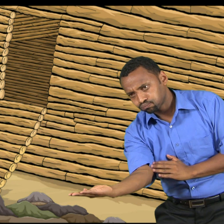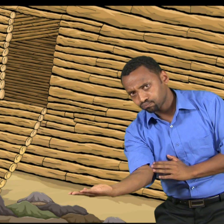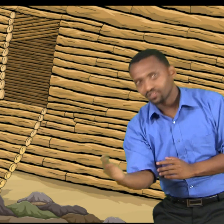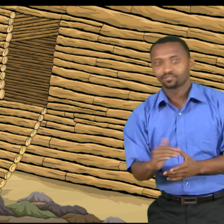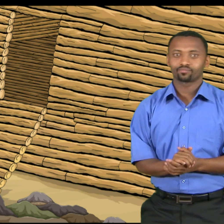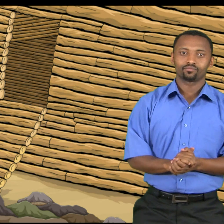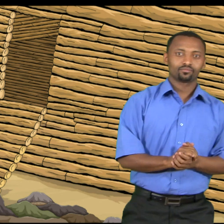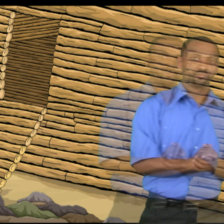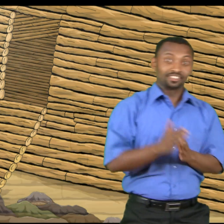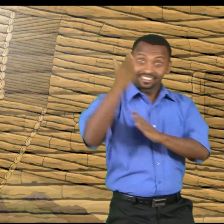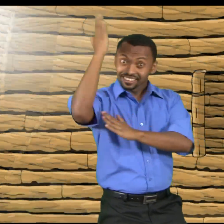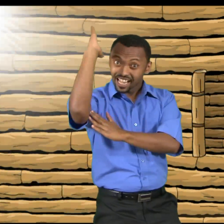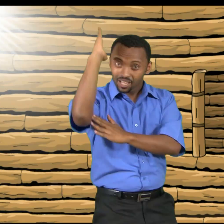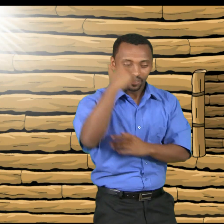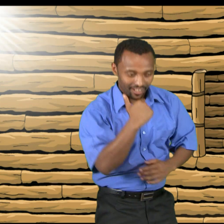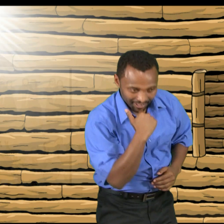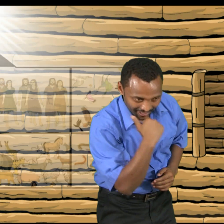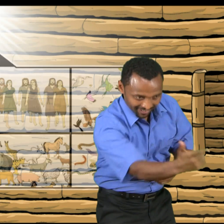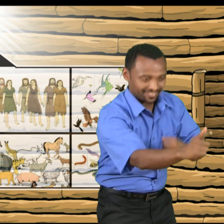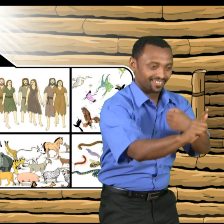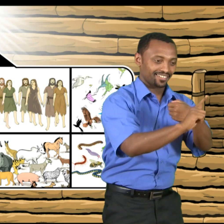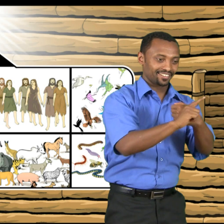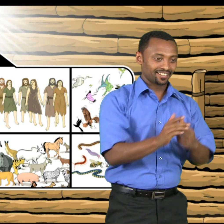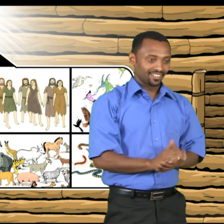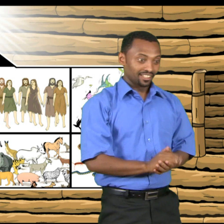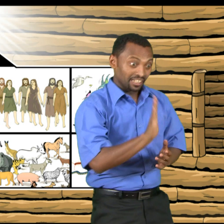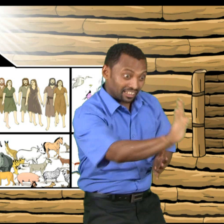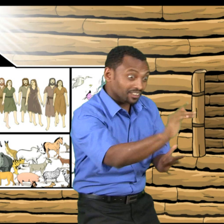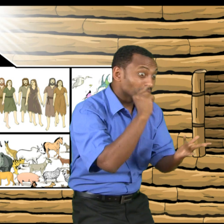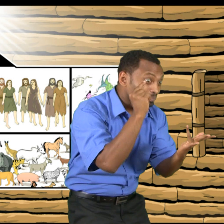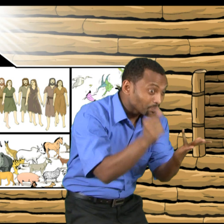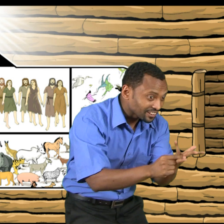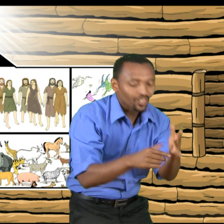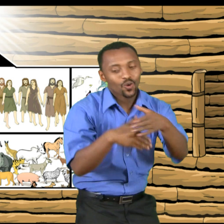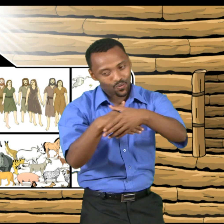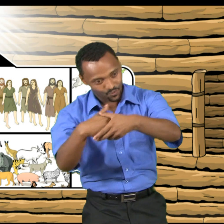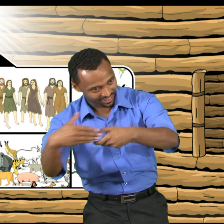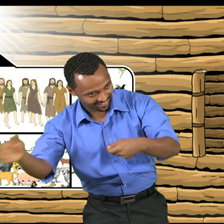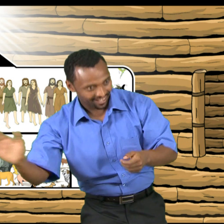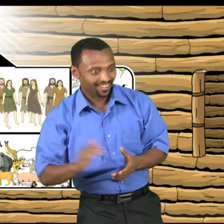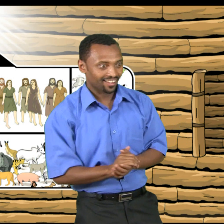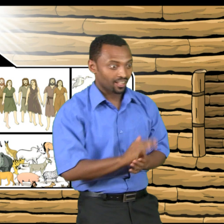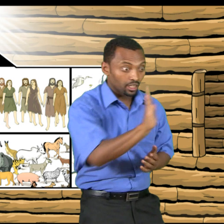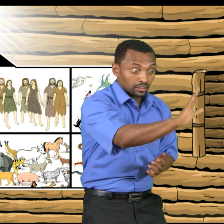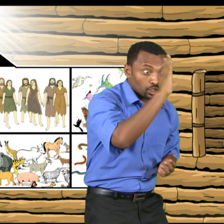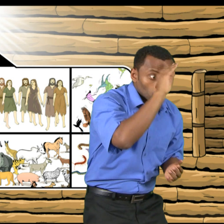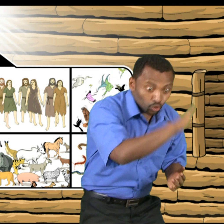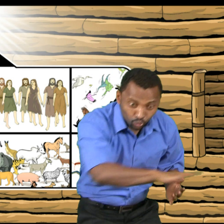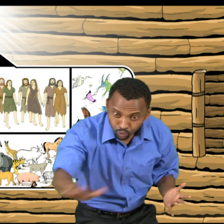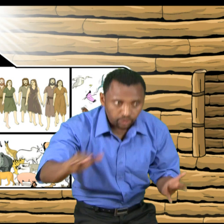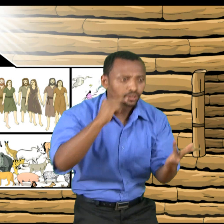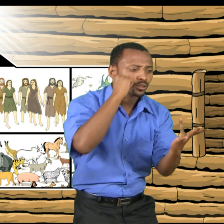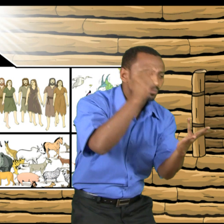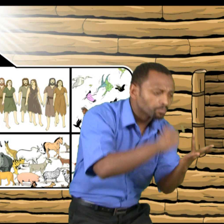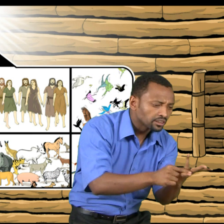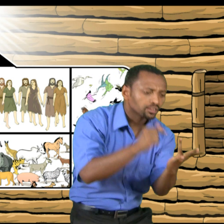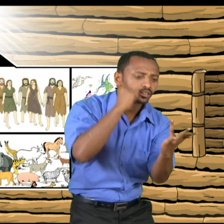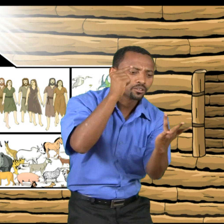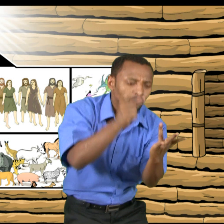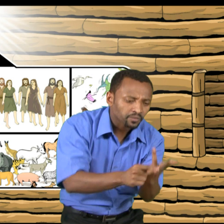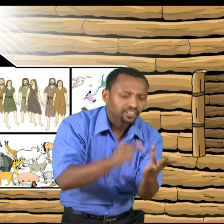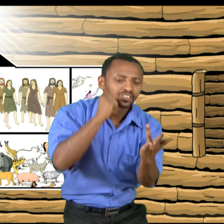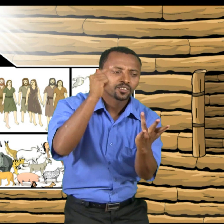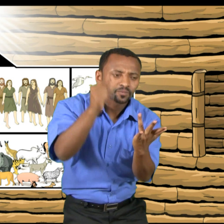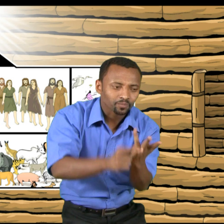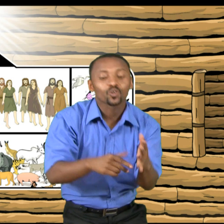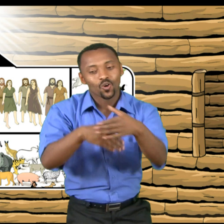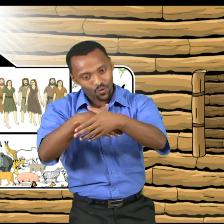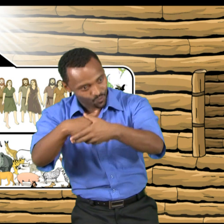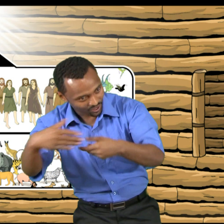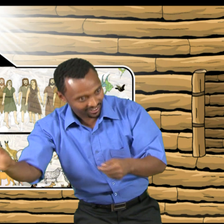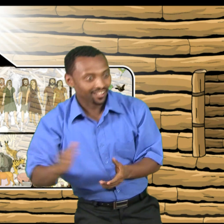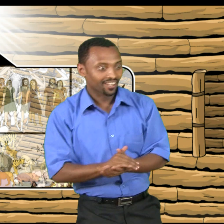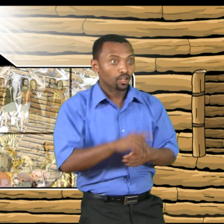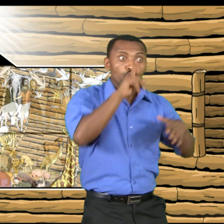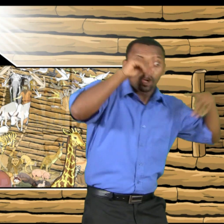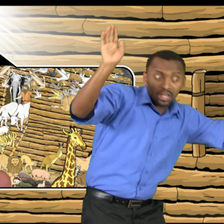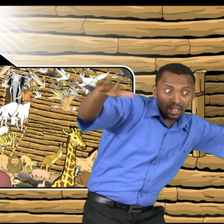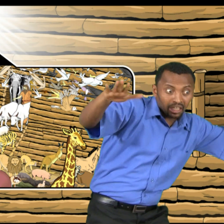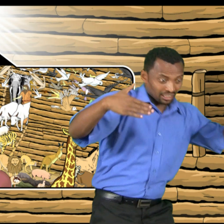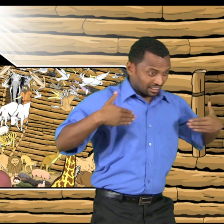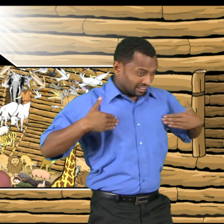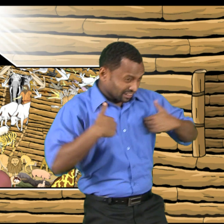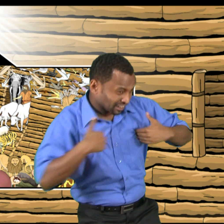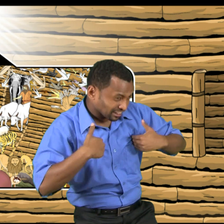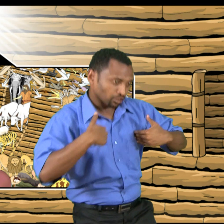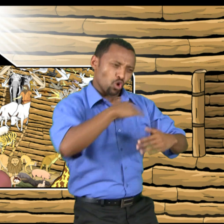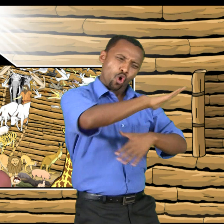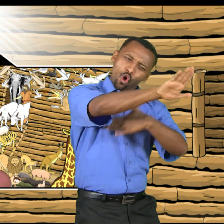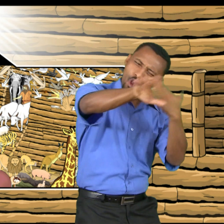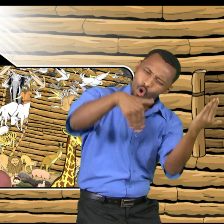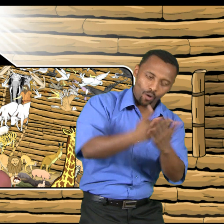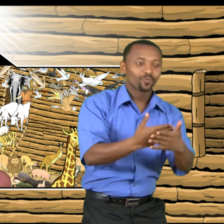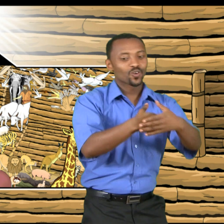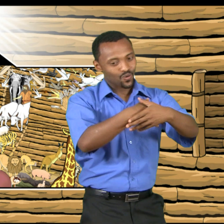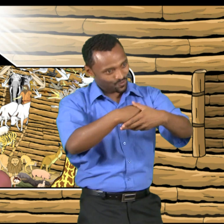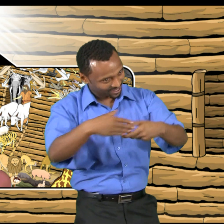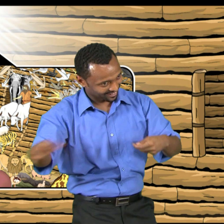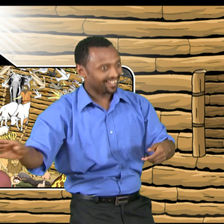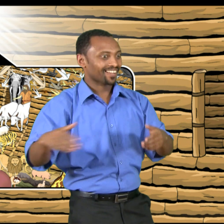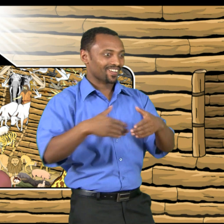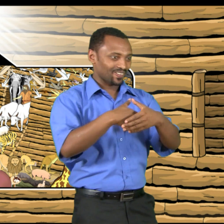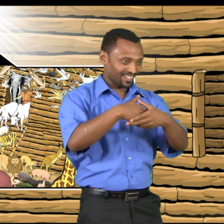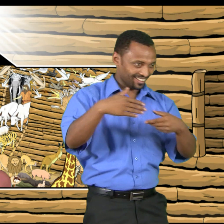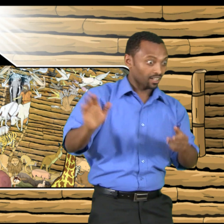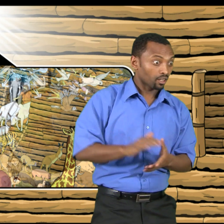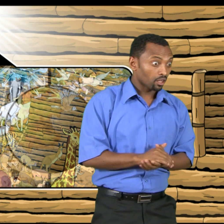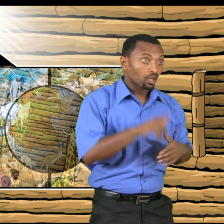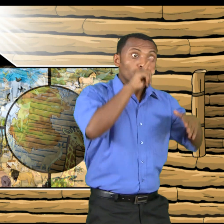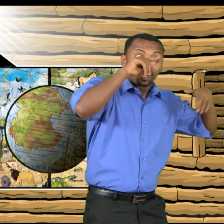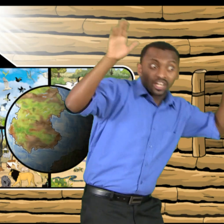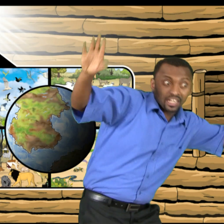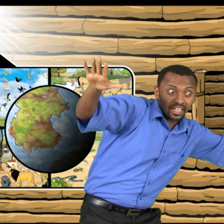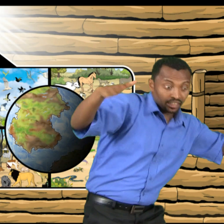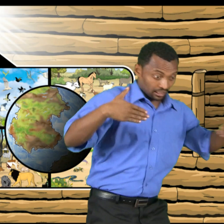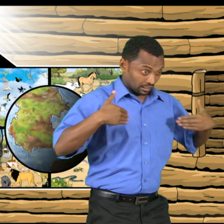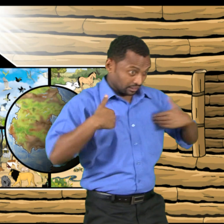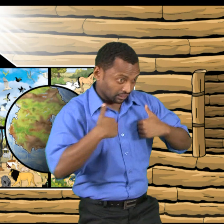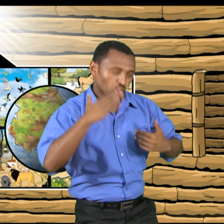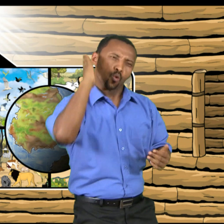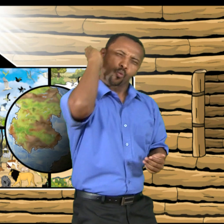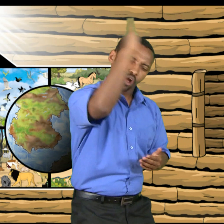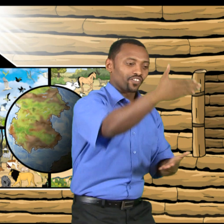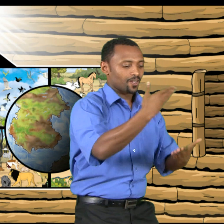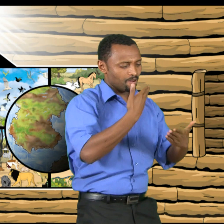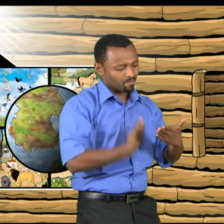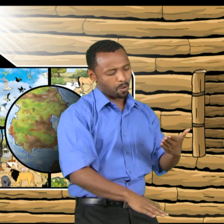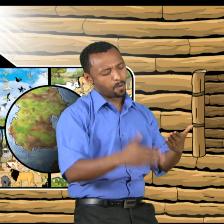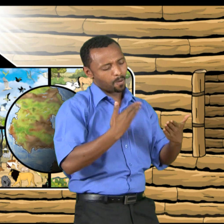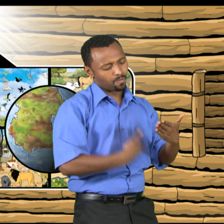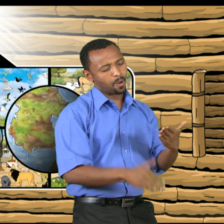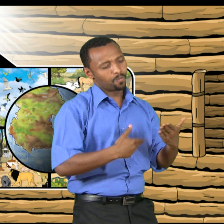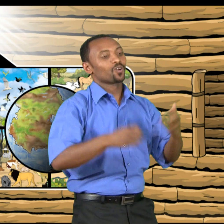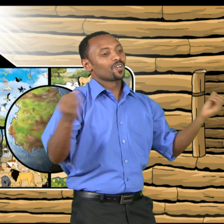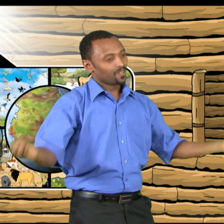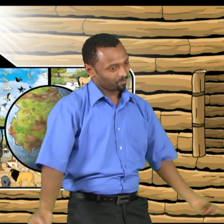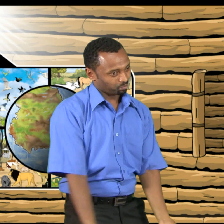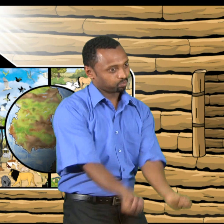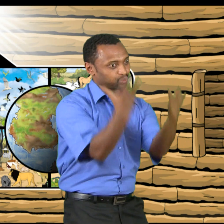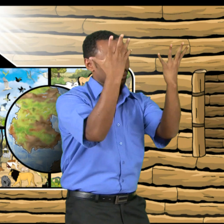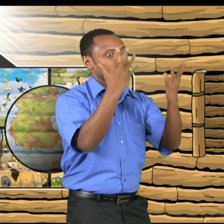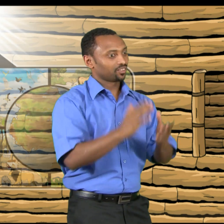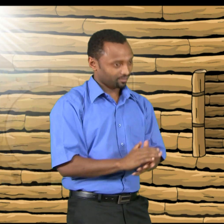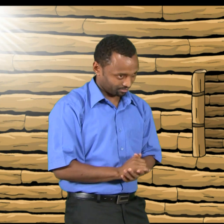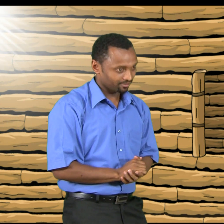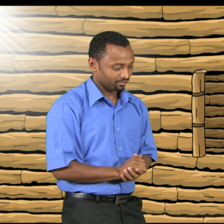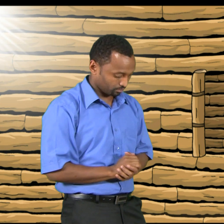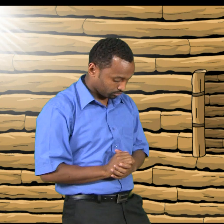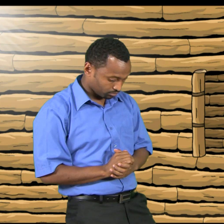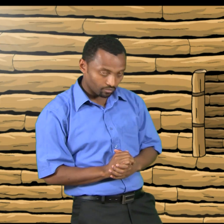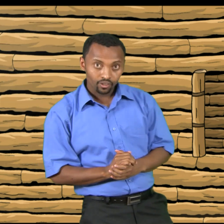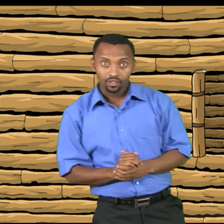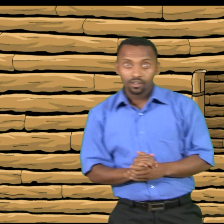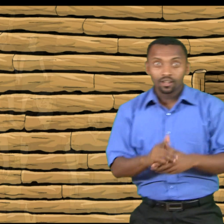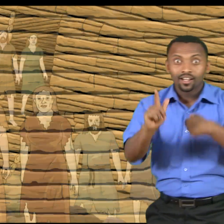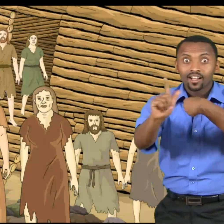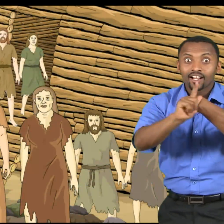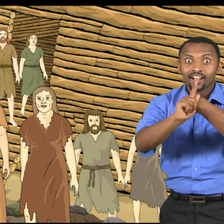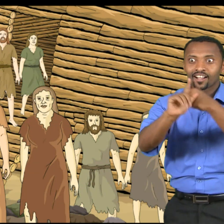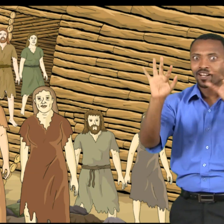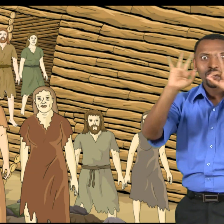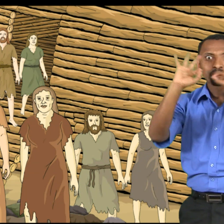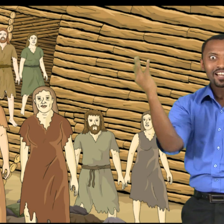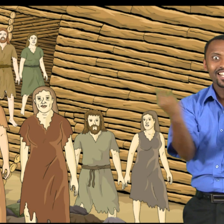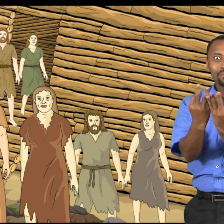Then God said to Noah, “Come out of the ark, you and your wife, along with your sons and their wives. Bring out all the living creatures that are with you—birds, livestock, and everything that crawls upon the ground—so that they can spread out over the earth and be fruitful and multiply upon it.”